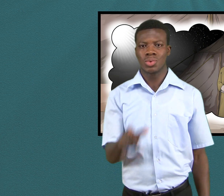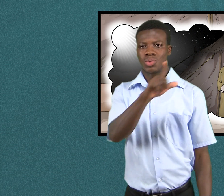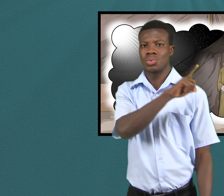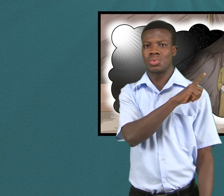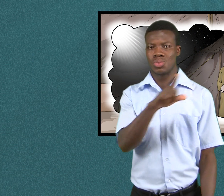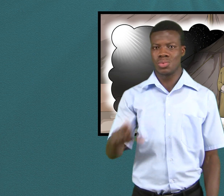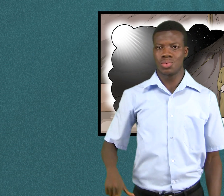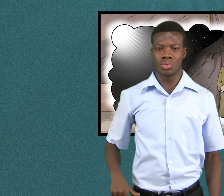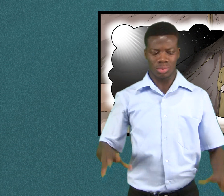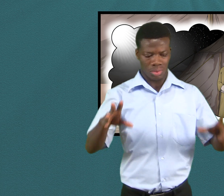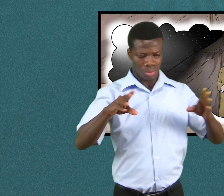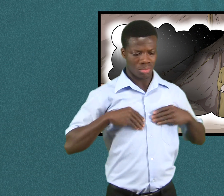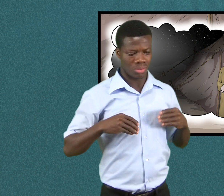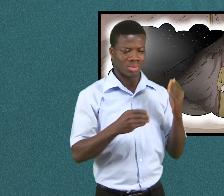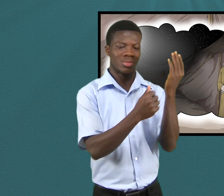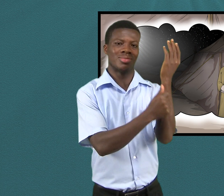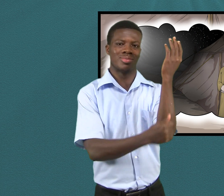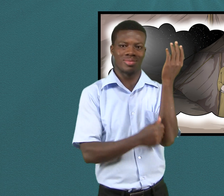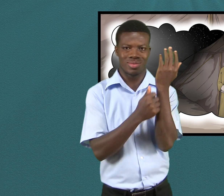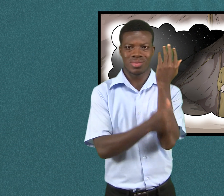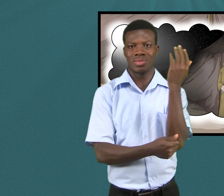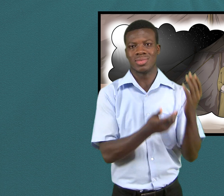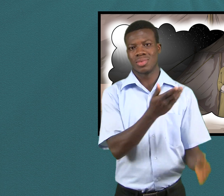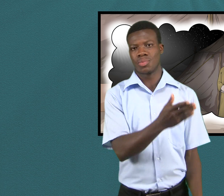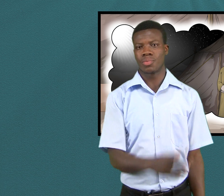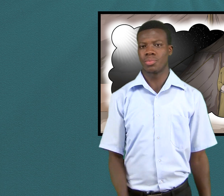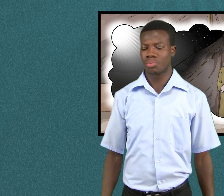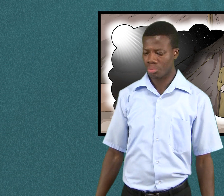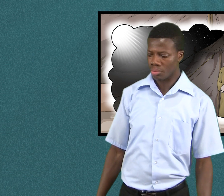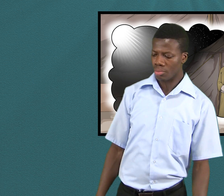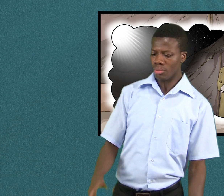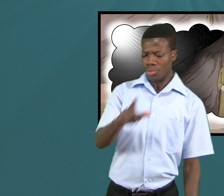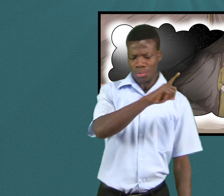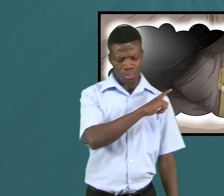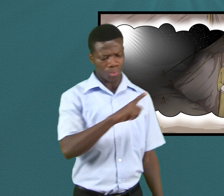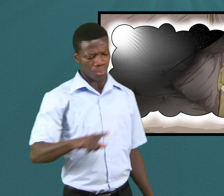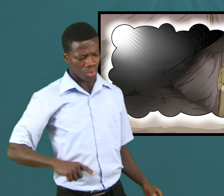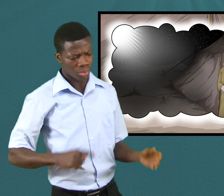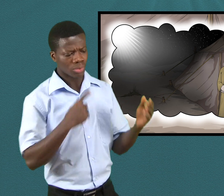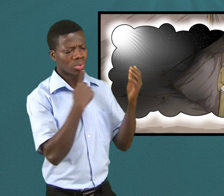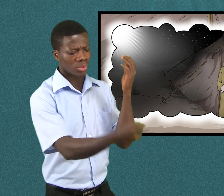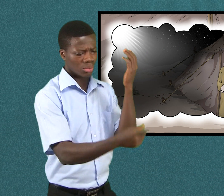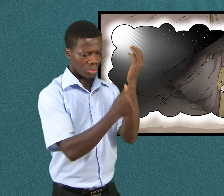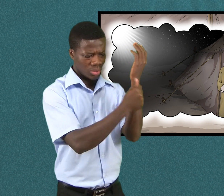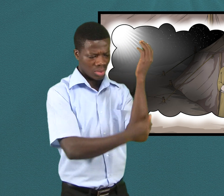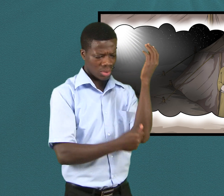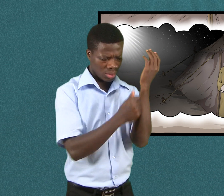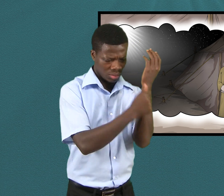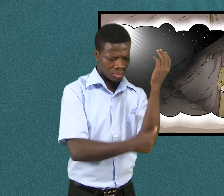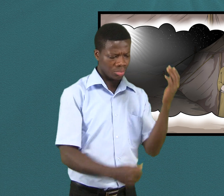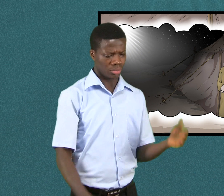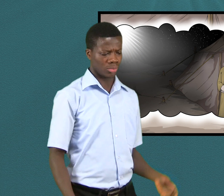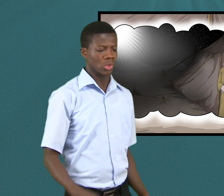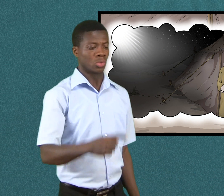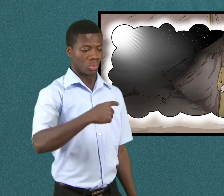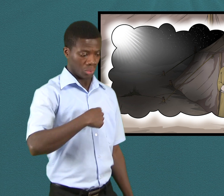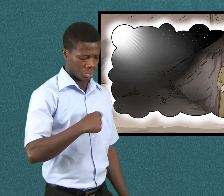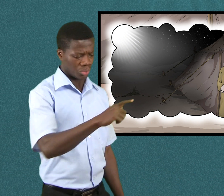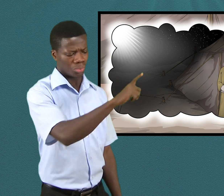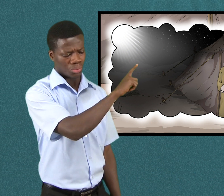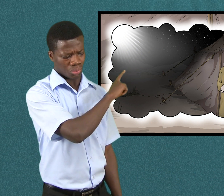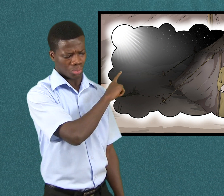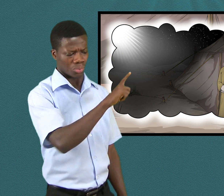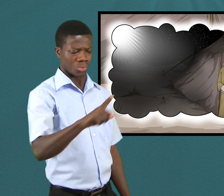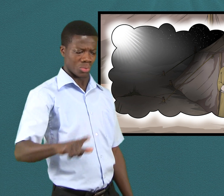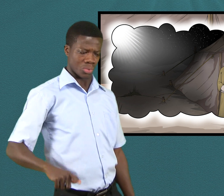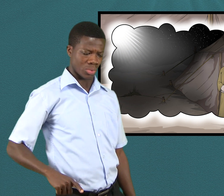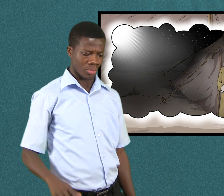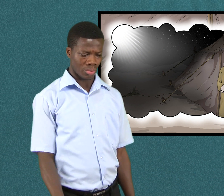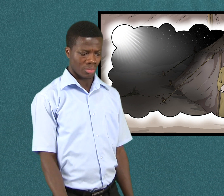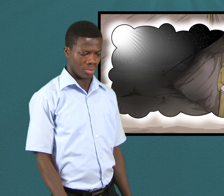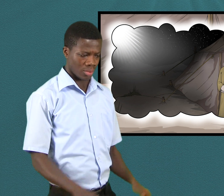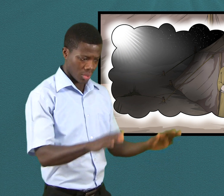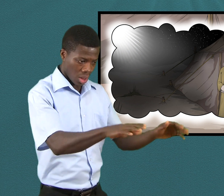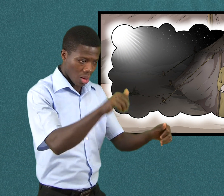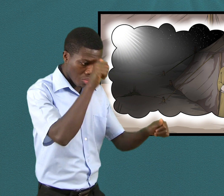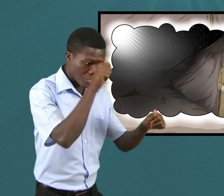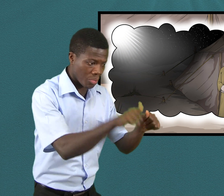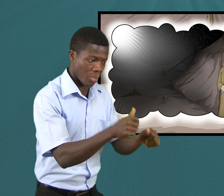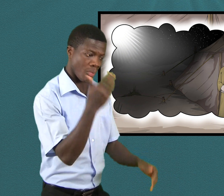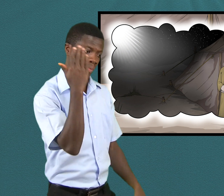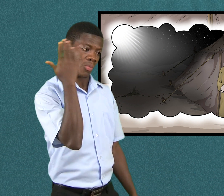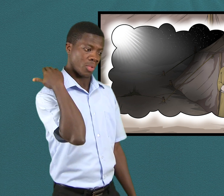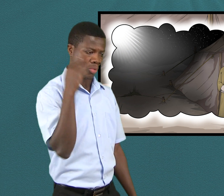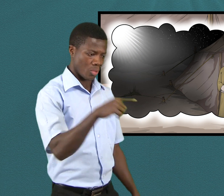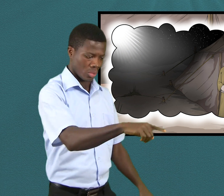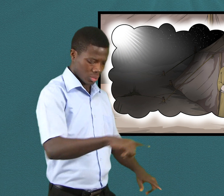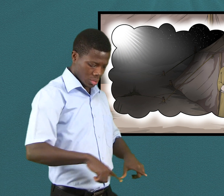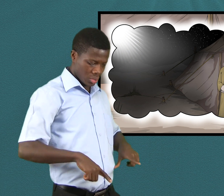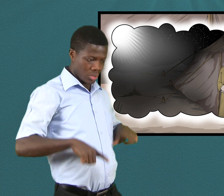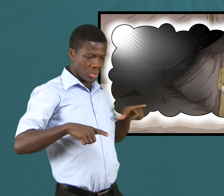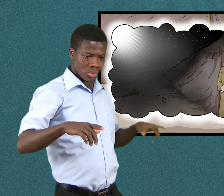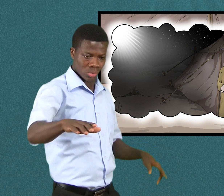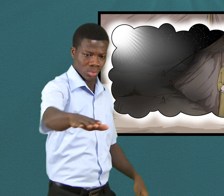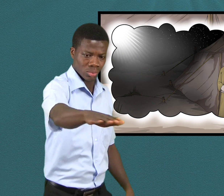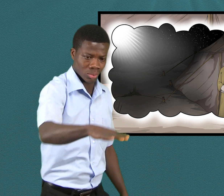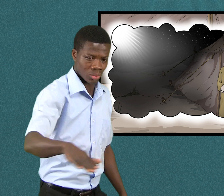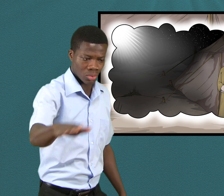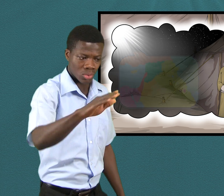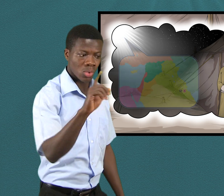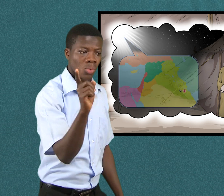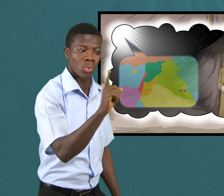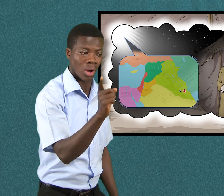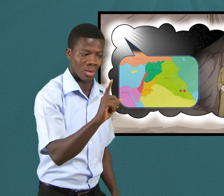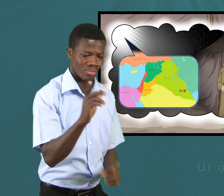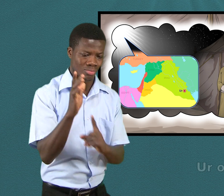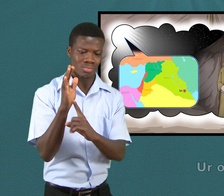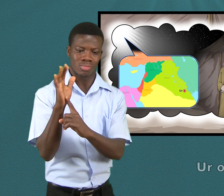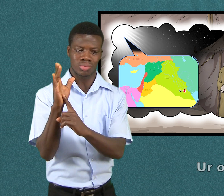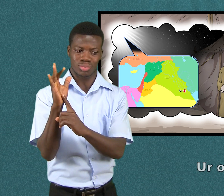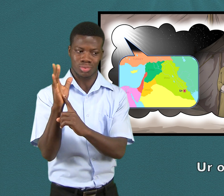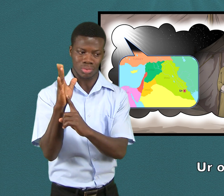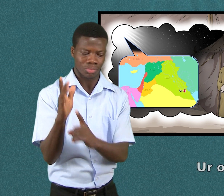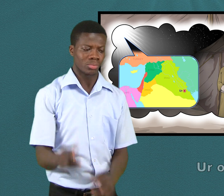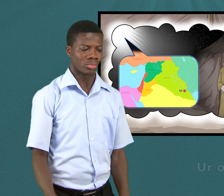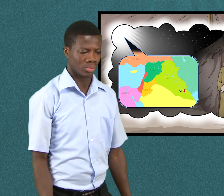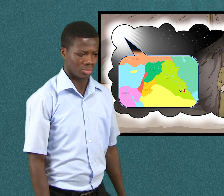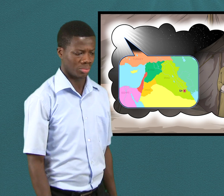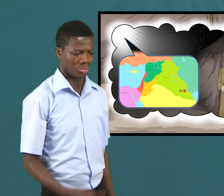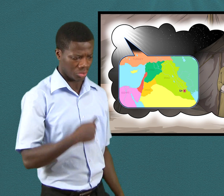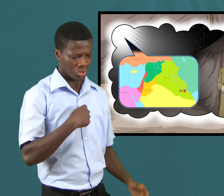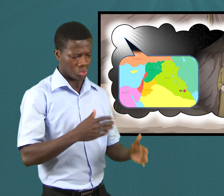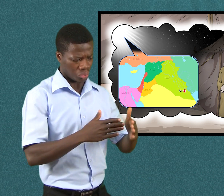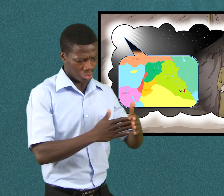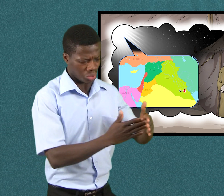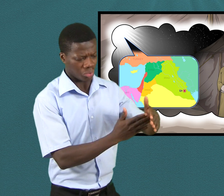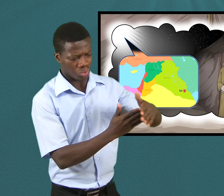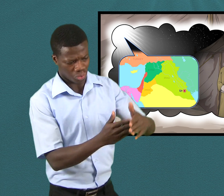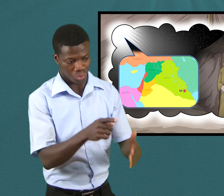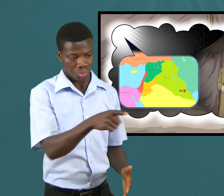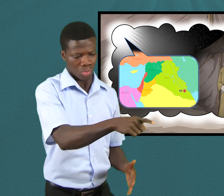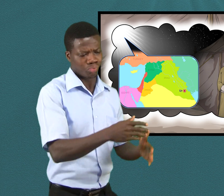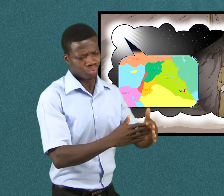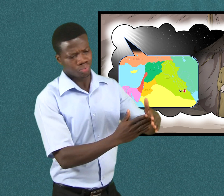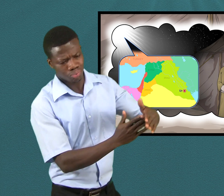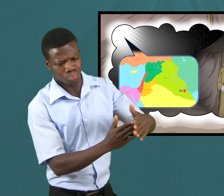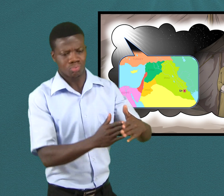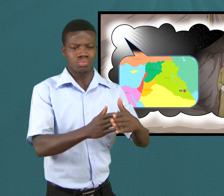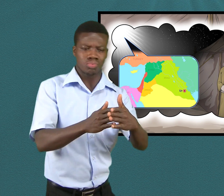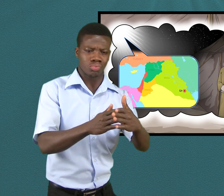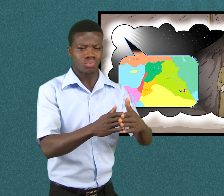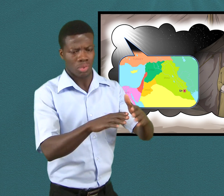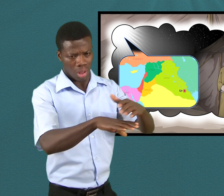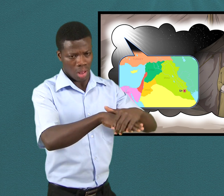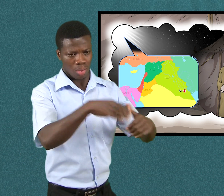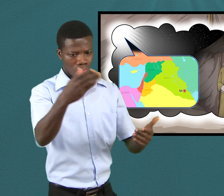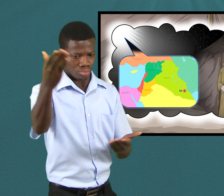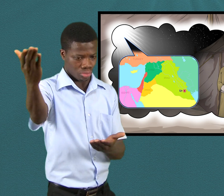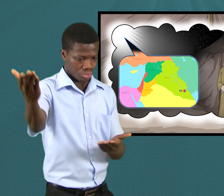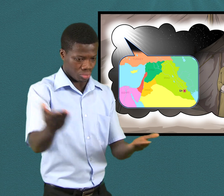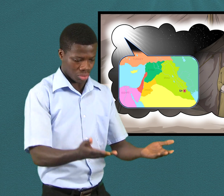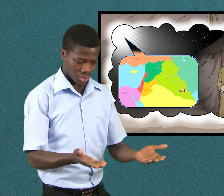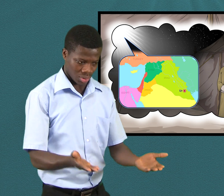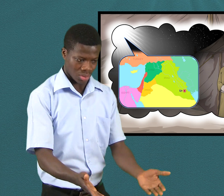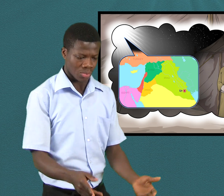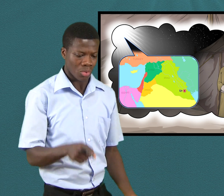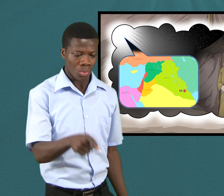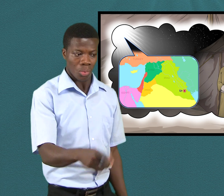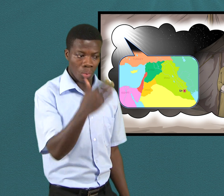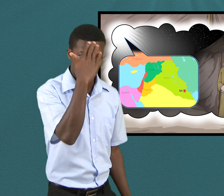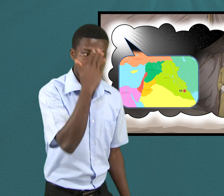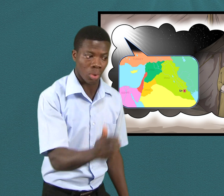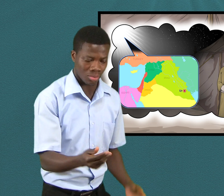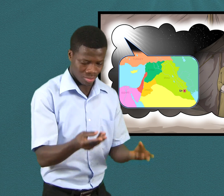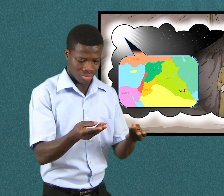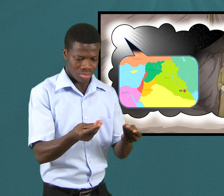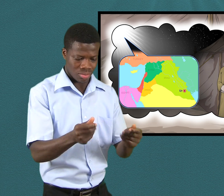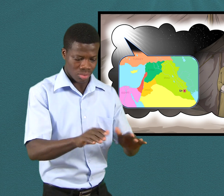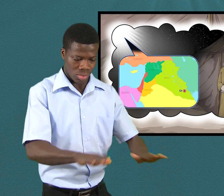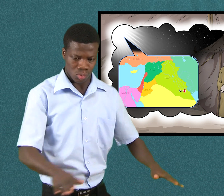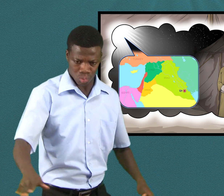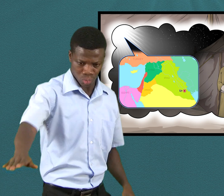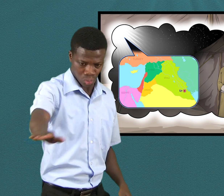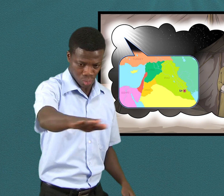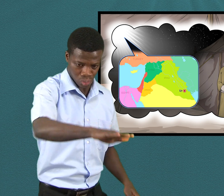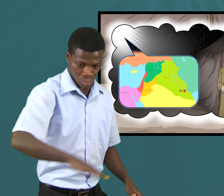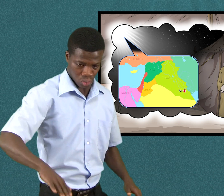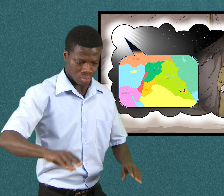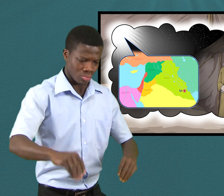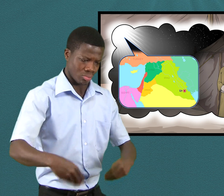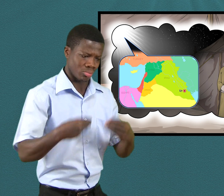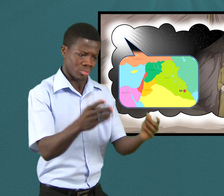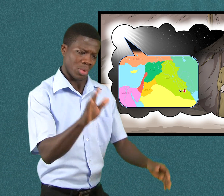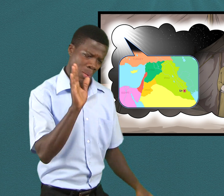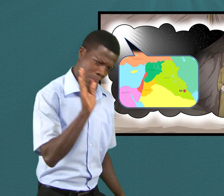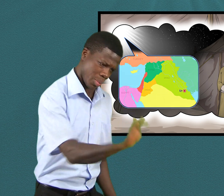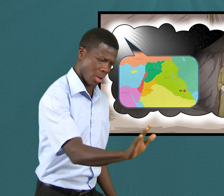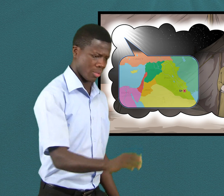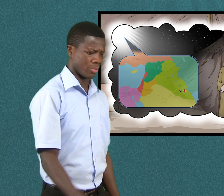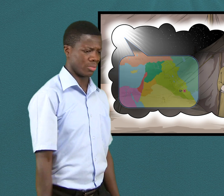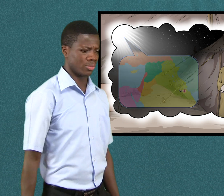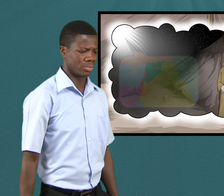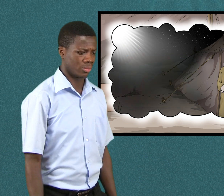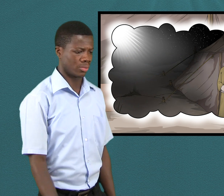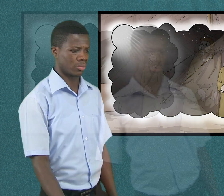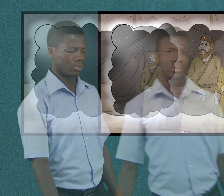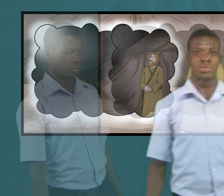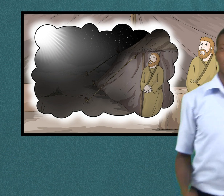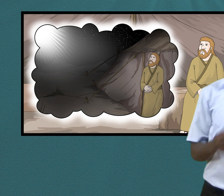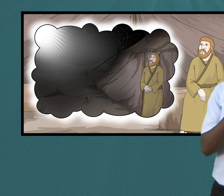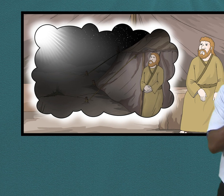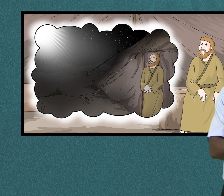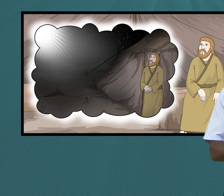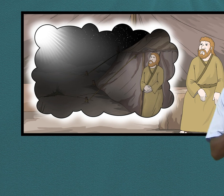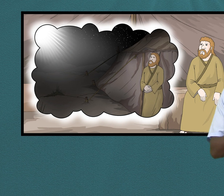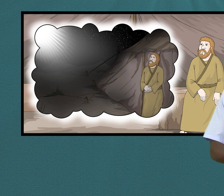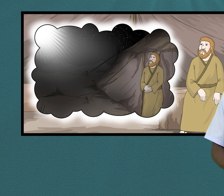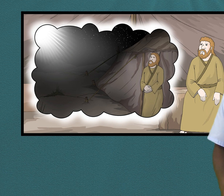The LORD also told him, “I am the LORD, who brought you out of Ur of the Chaldeans to give you this land to possess.”